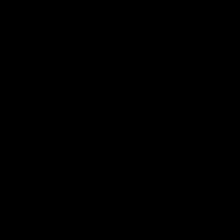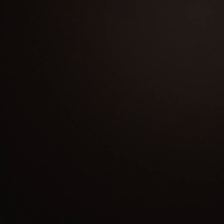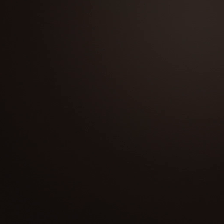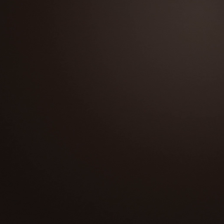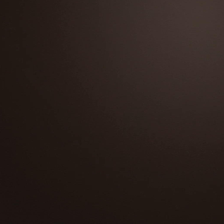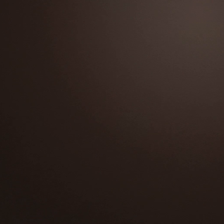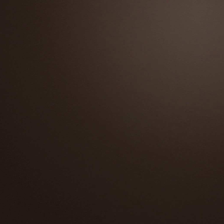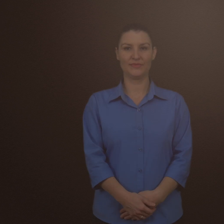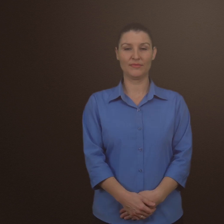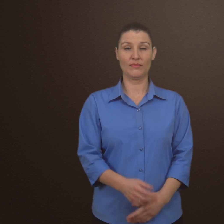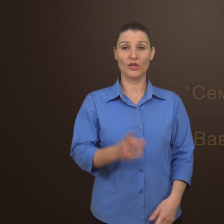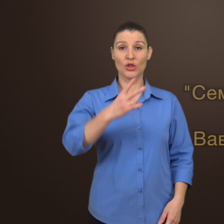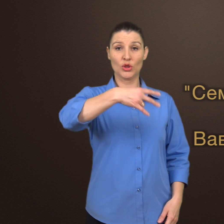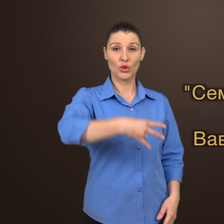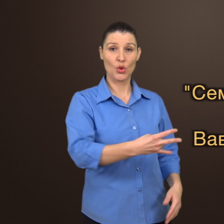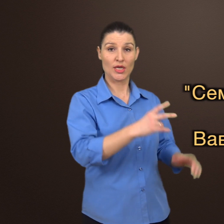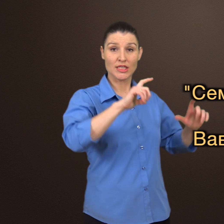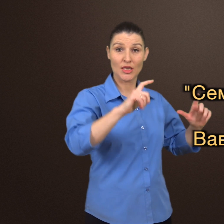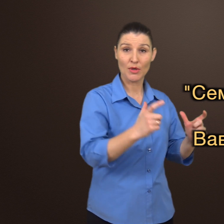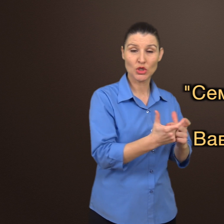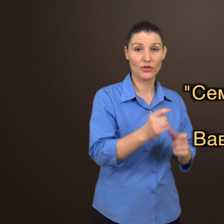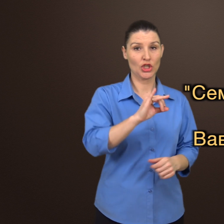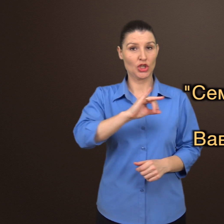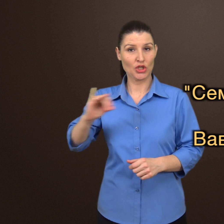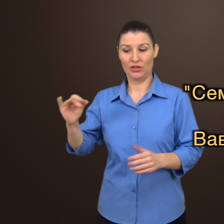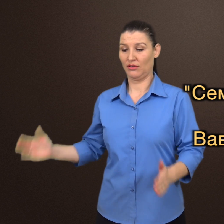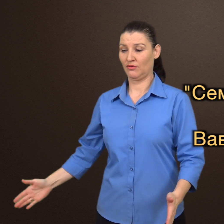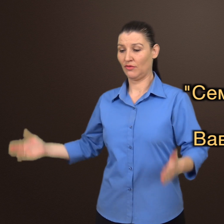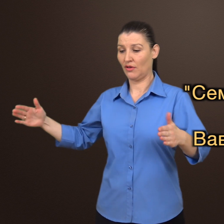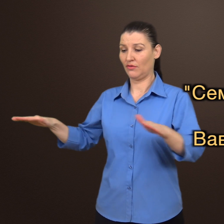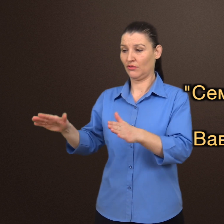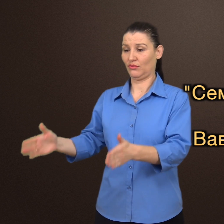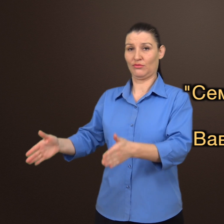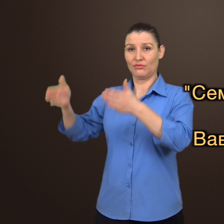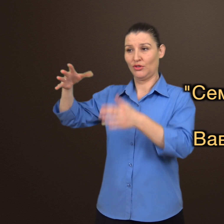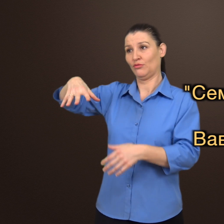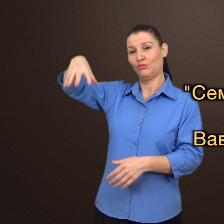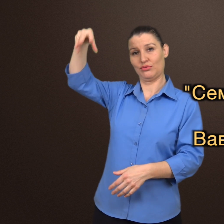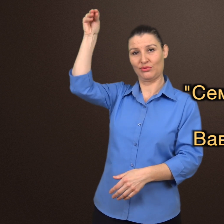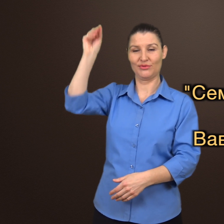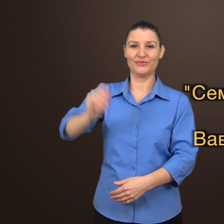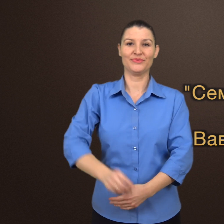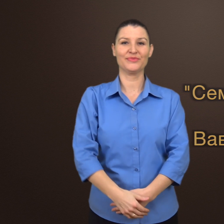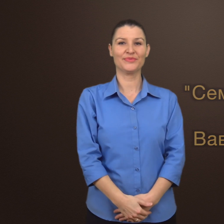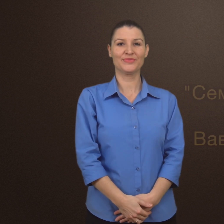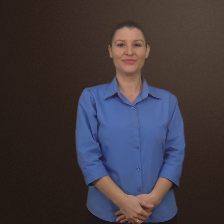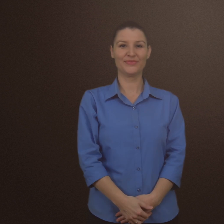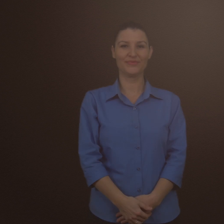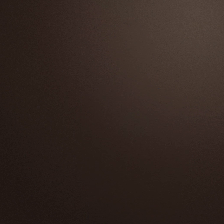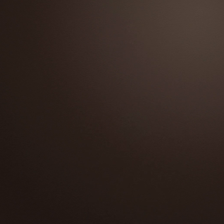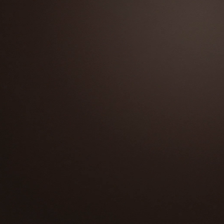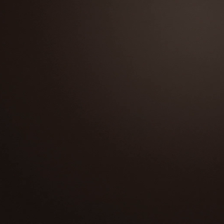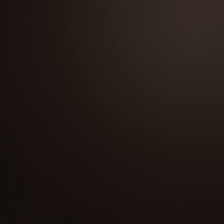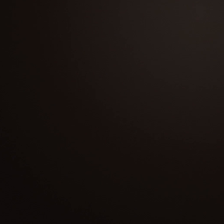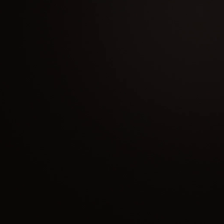Noah and his family - tower of Babel